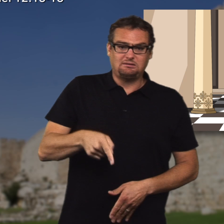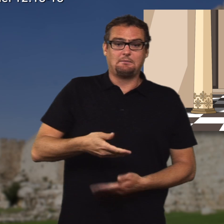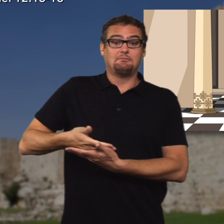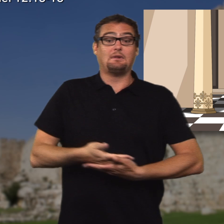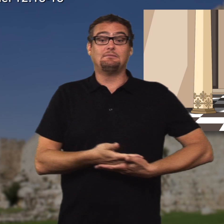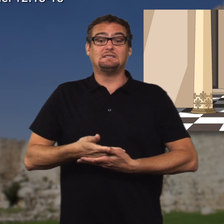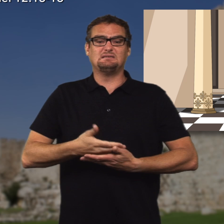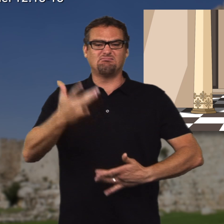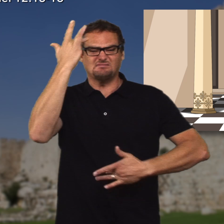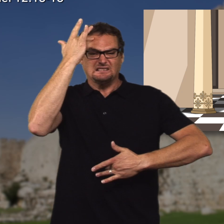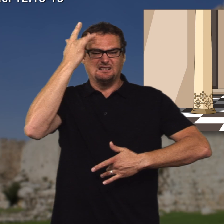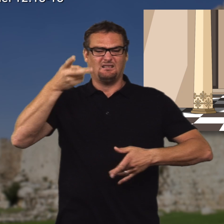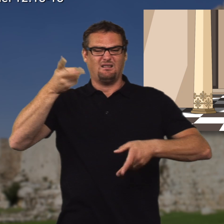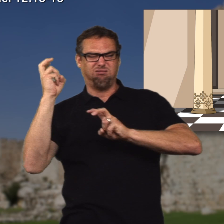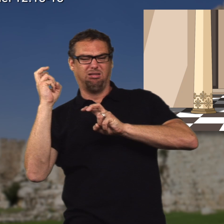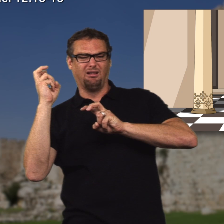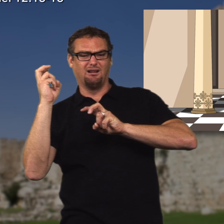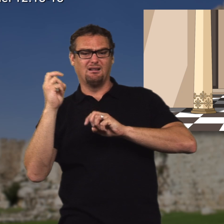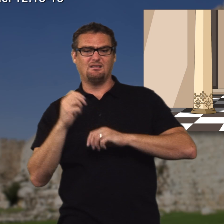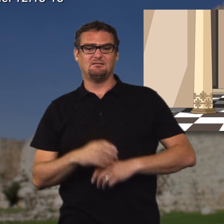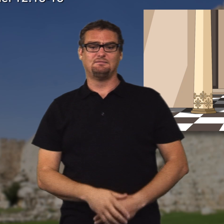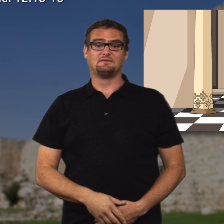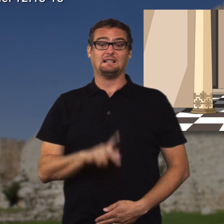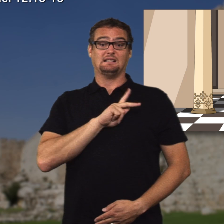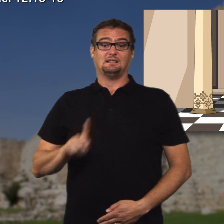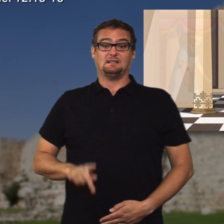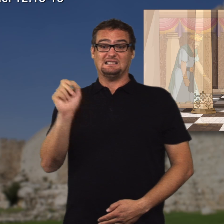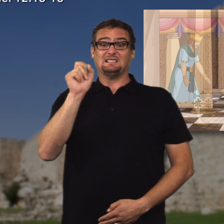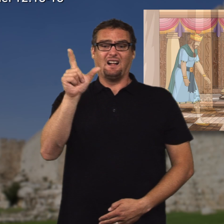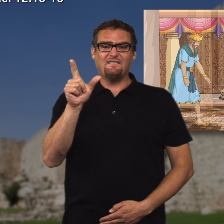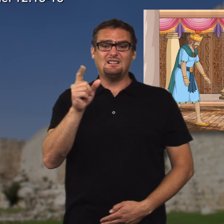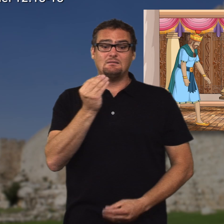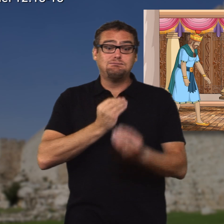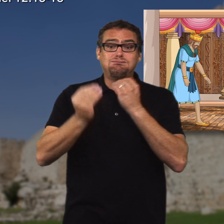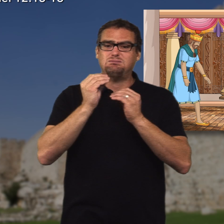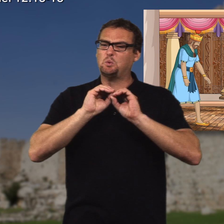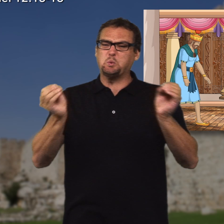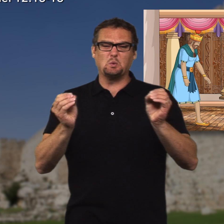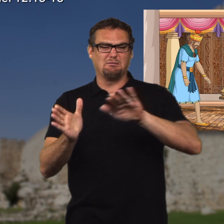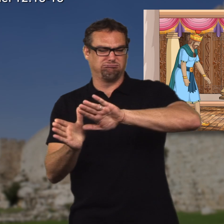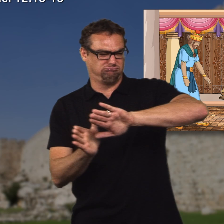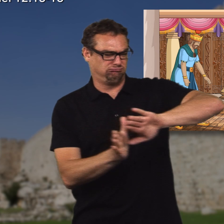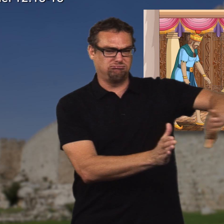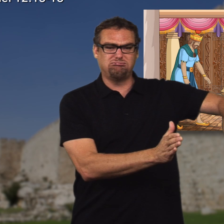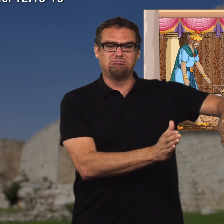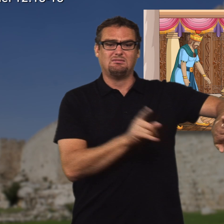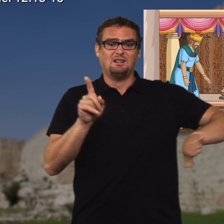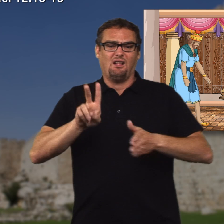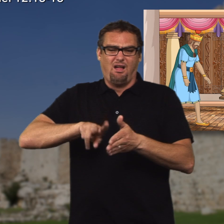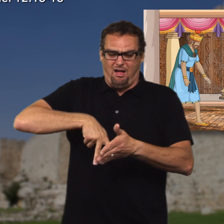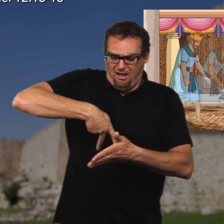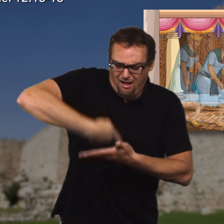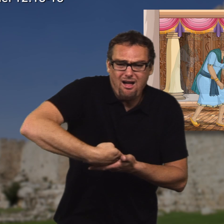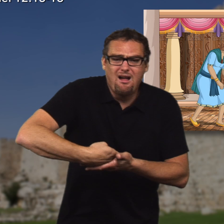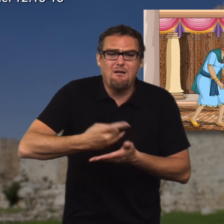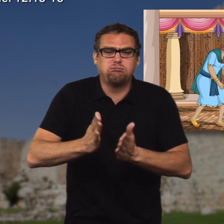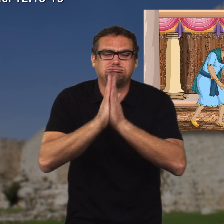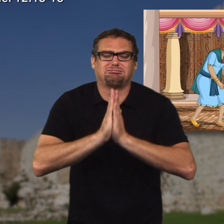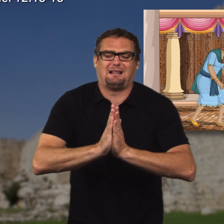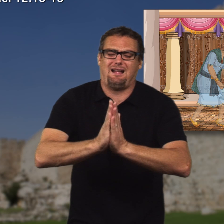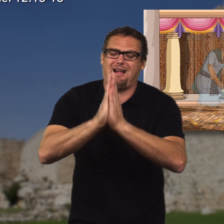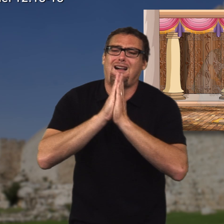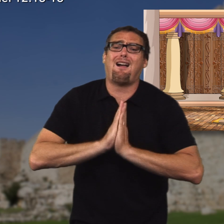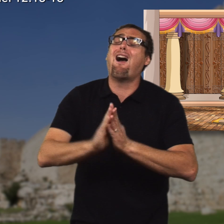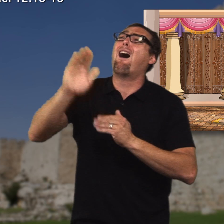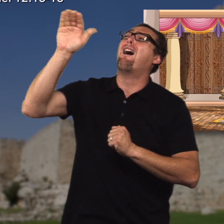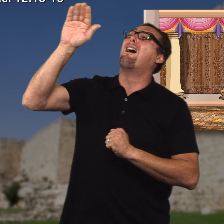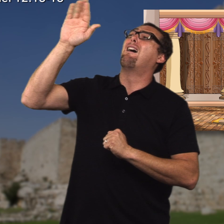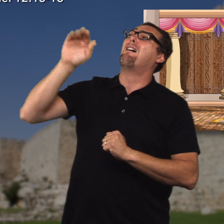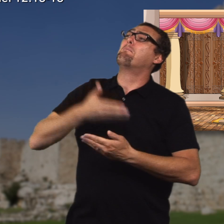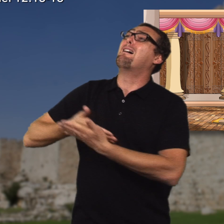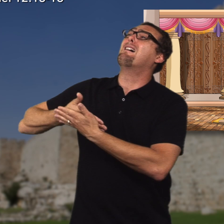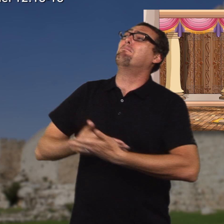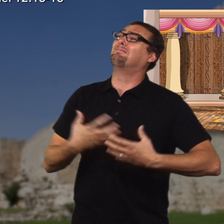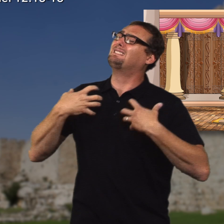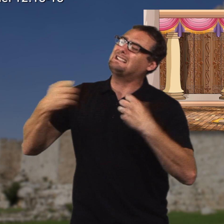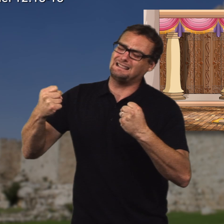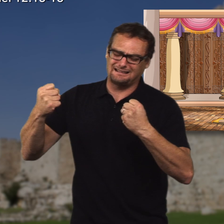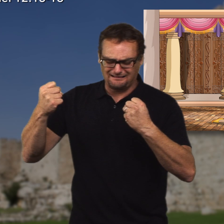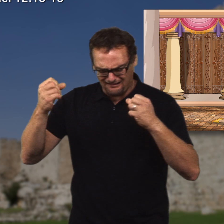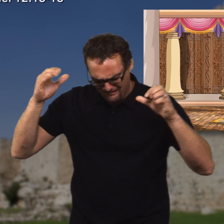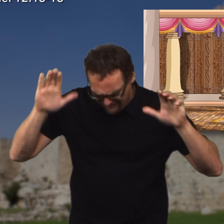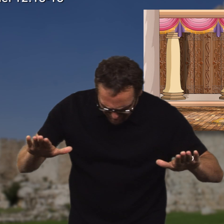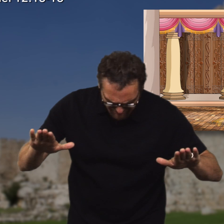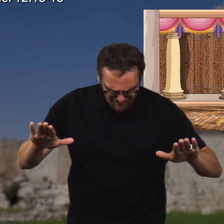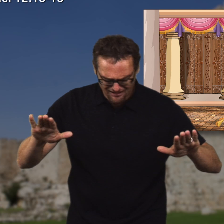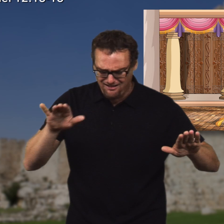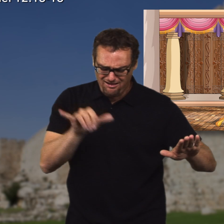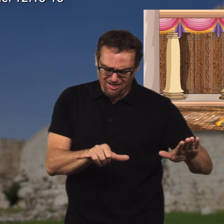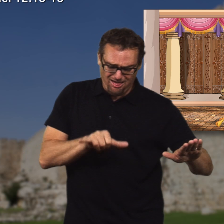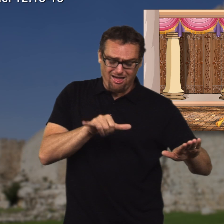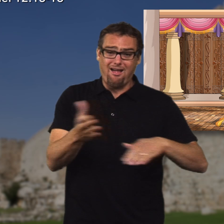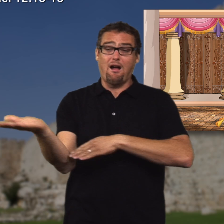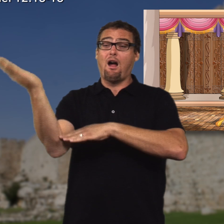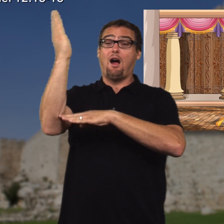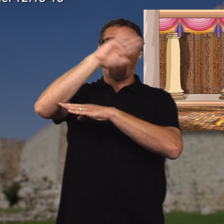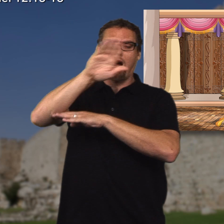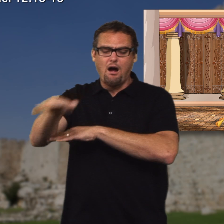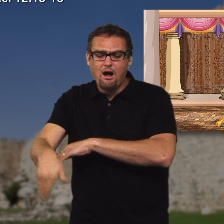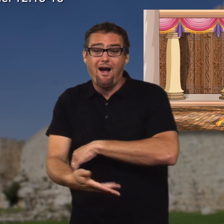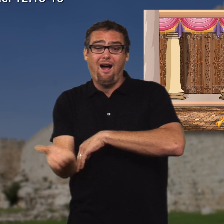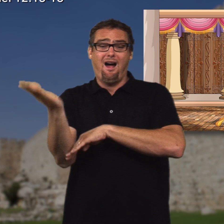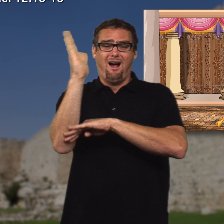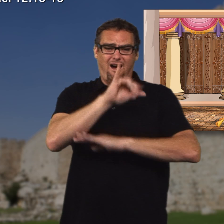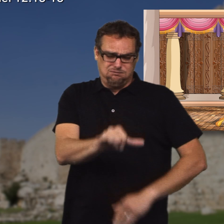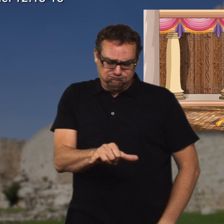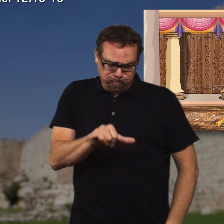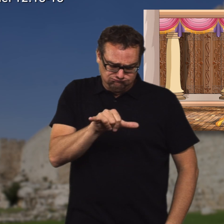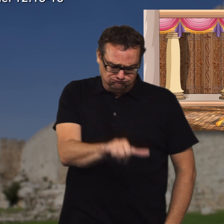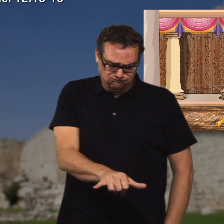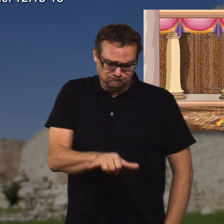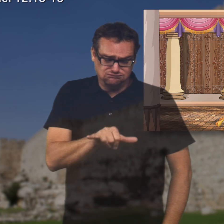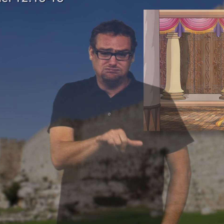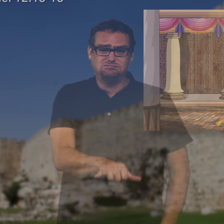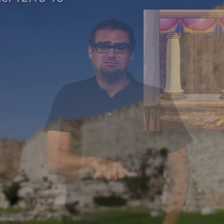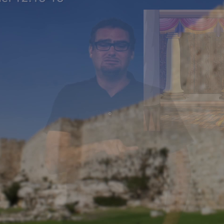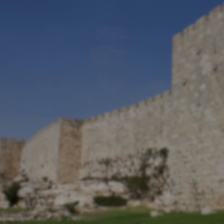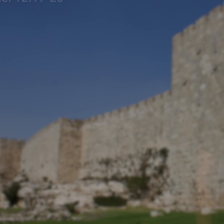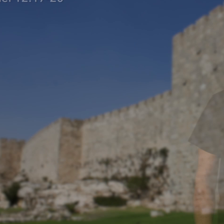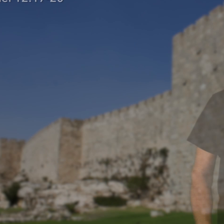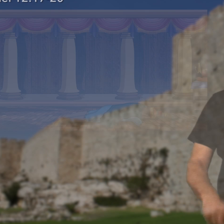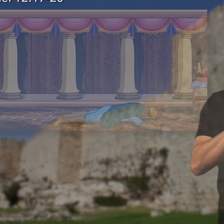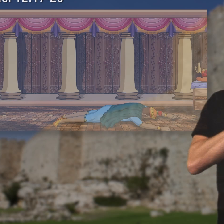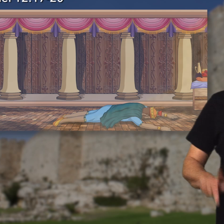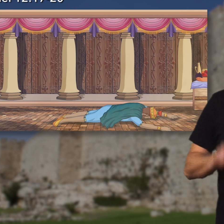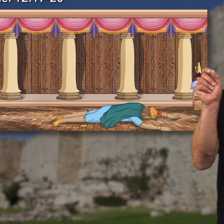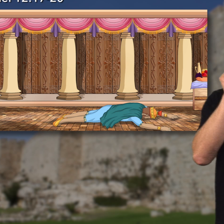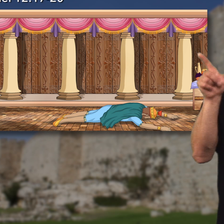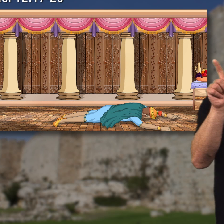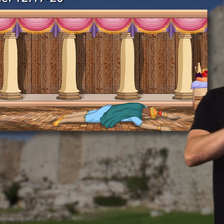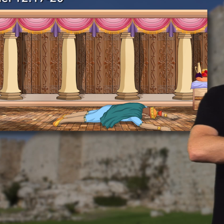David pleaded with God for the boy. He fasted and went into his house and spent the night lying in sackcloth on the ground.